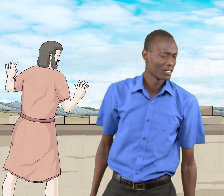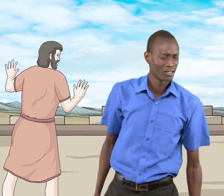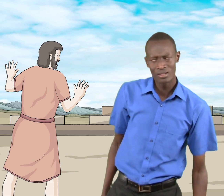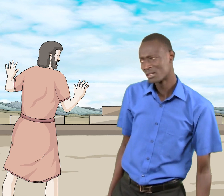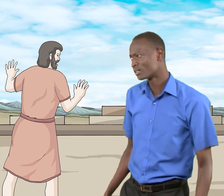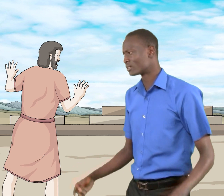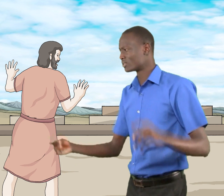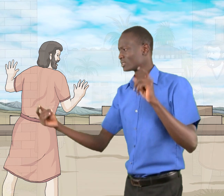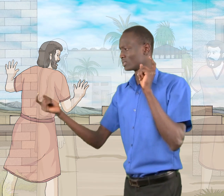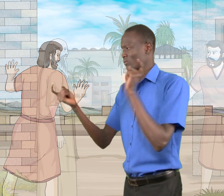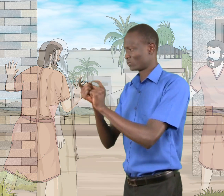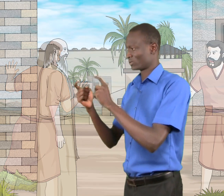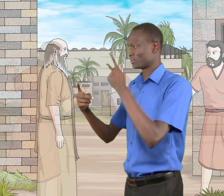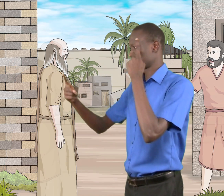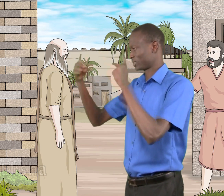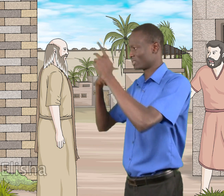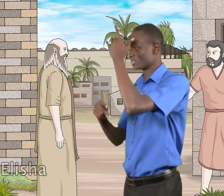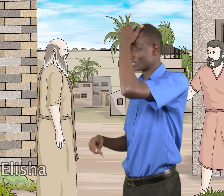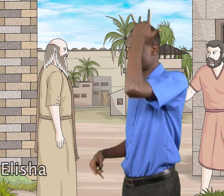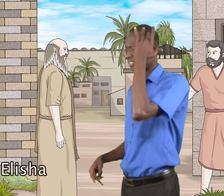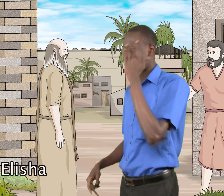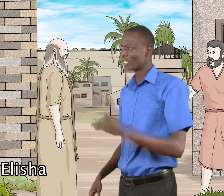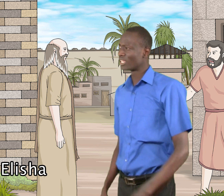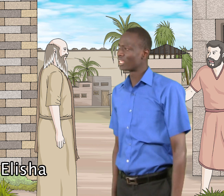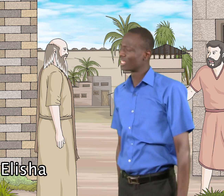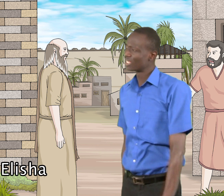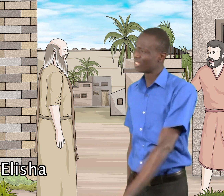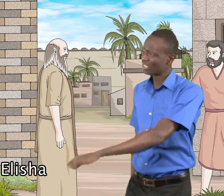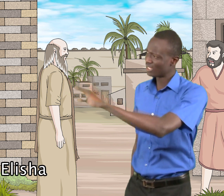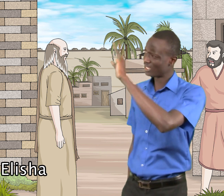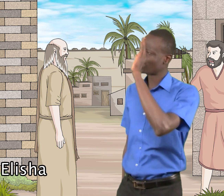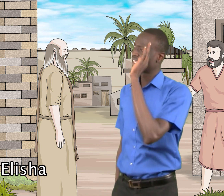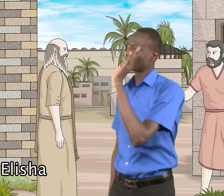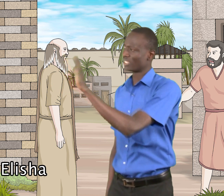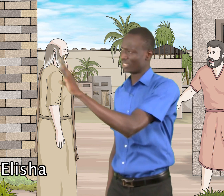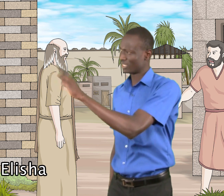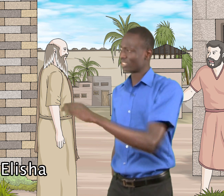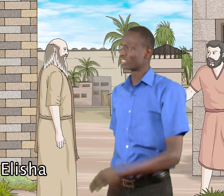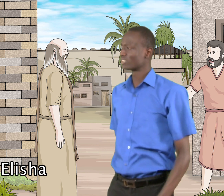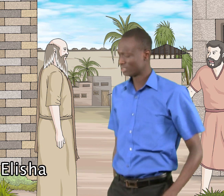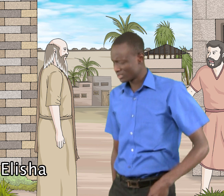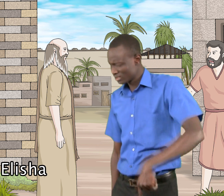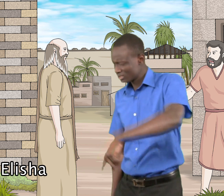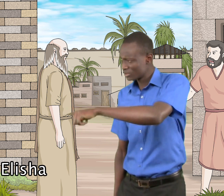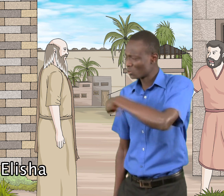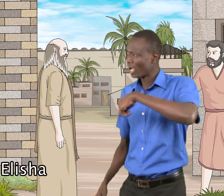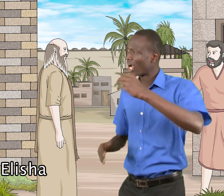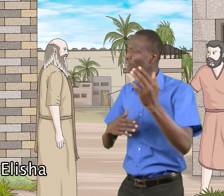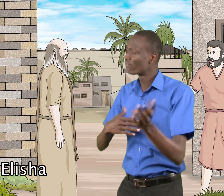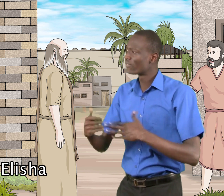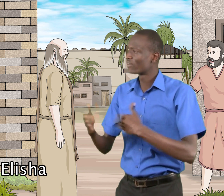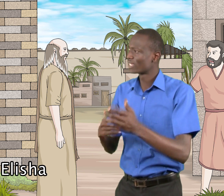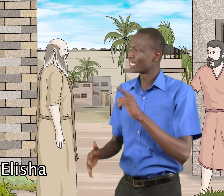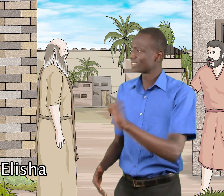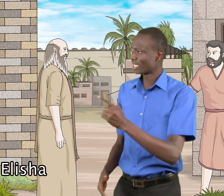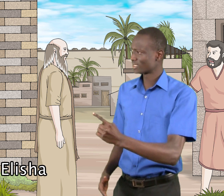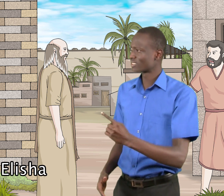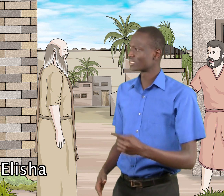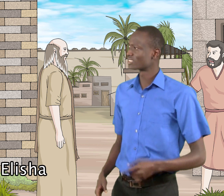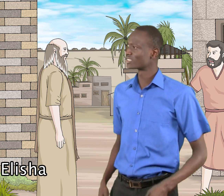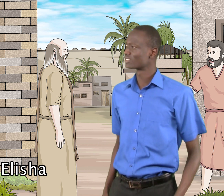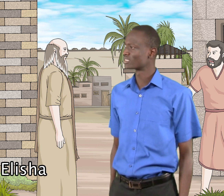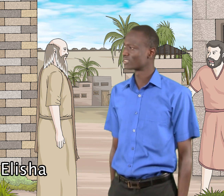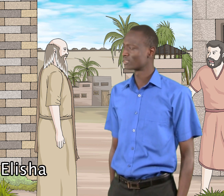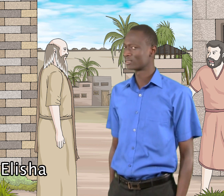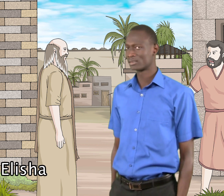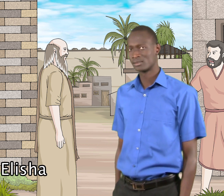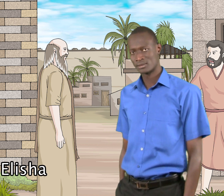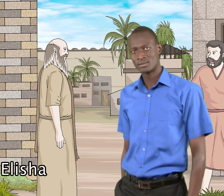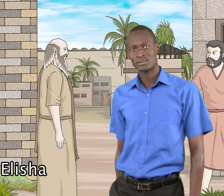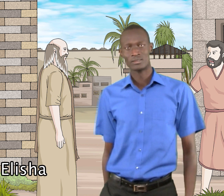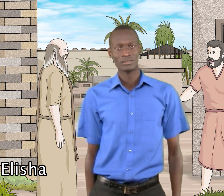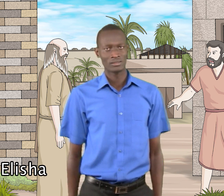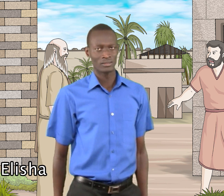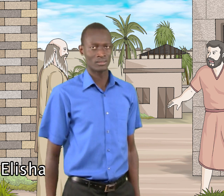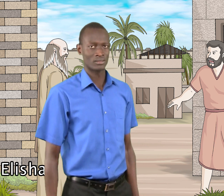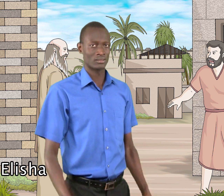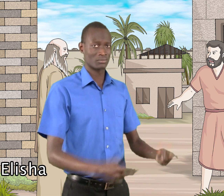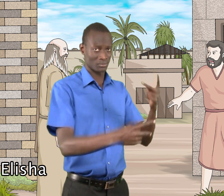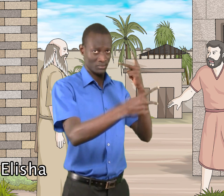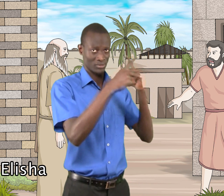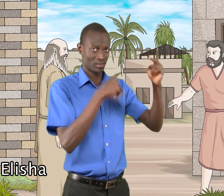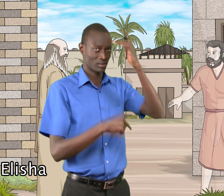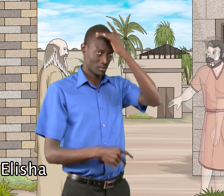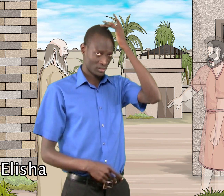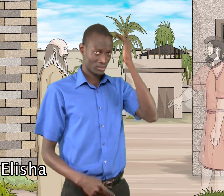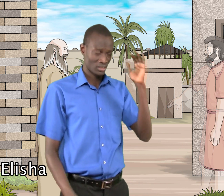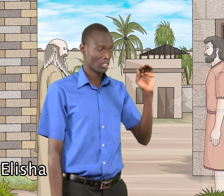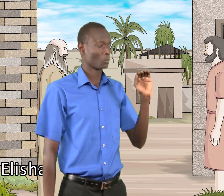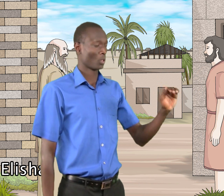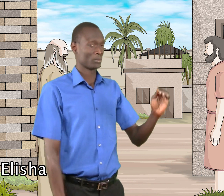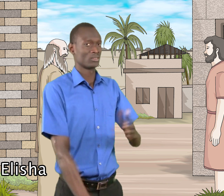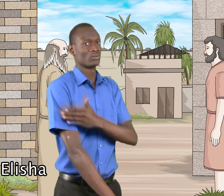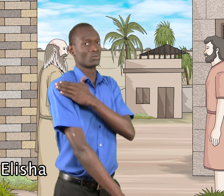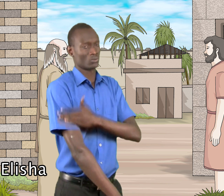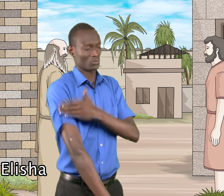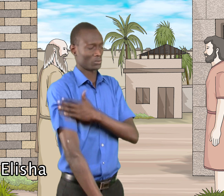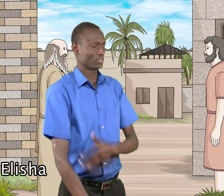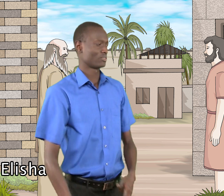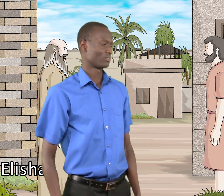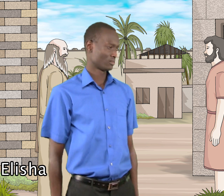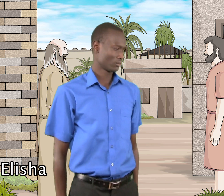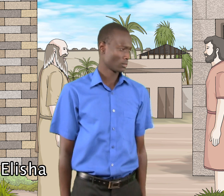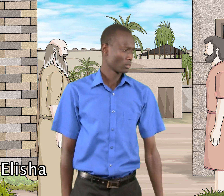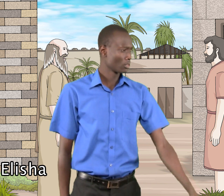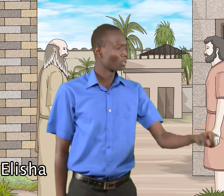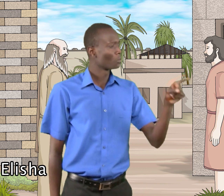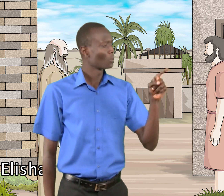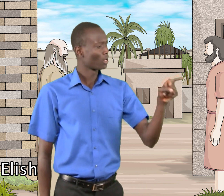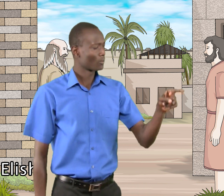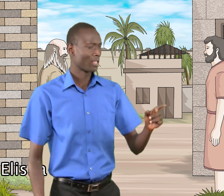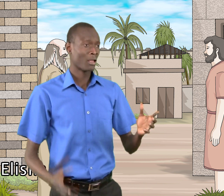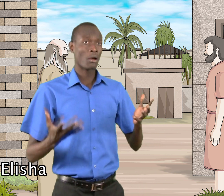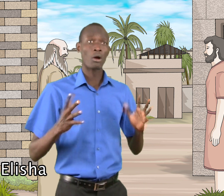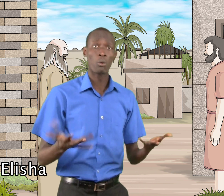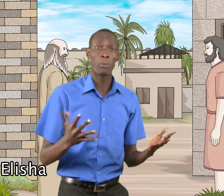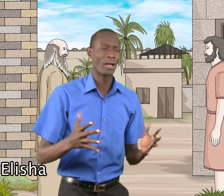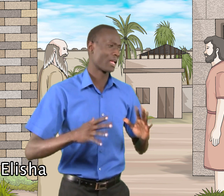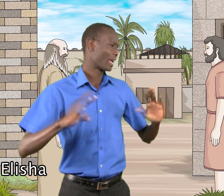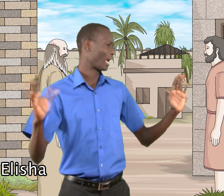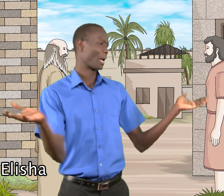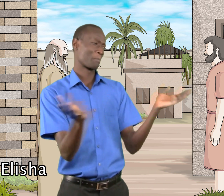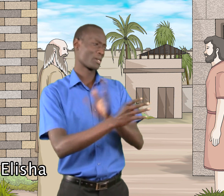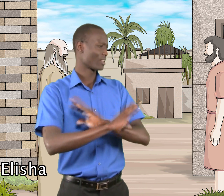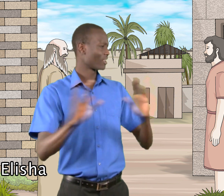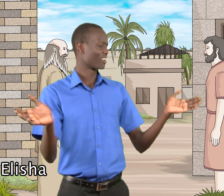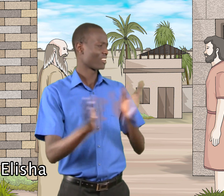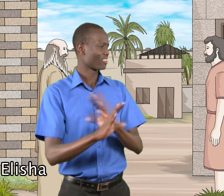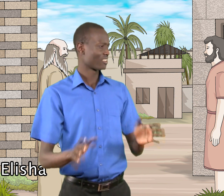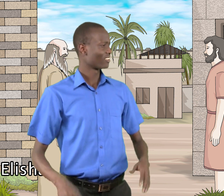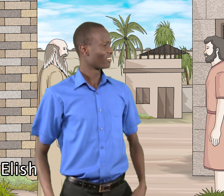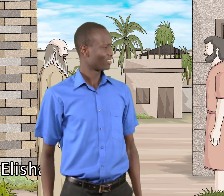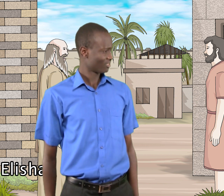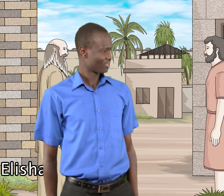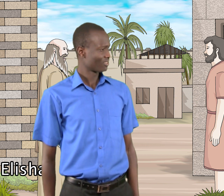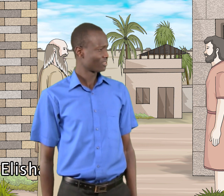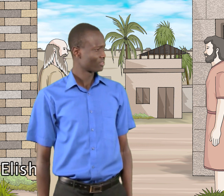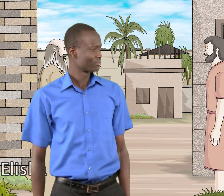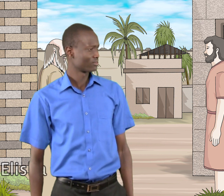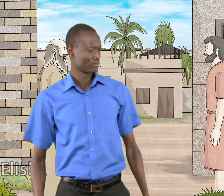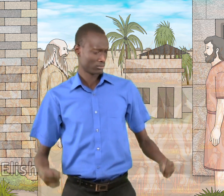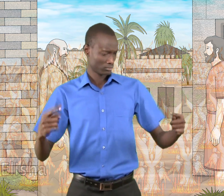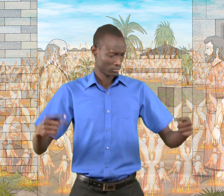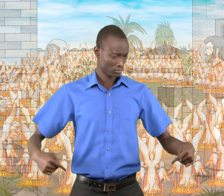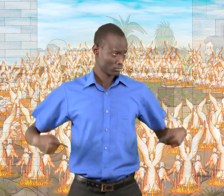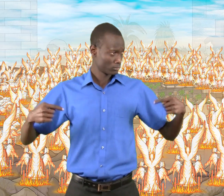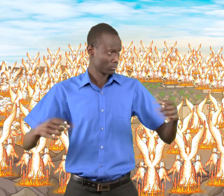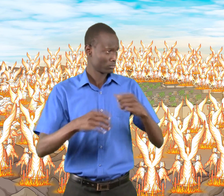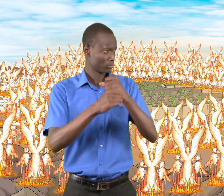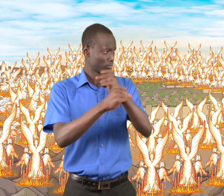So he asked Elisha, “Oh, my master, what are we to do?” “Do not be afraid,” Elisha answered, “for those who are with us are more than those who are with them.” Then Elisha prayed, “O LORD, please open his eyes that he may see.”